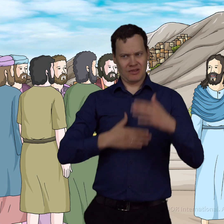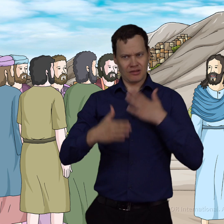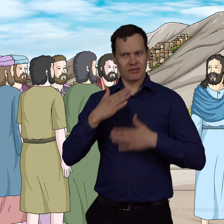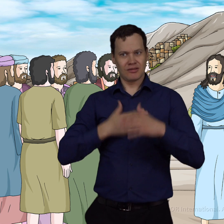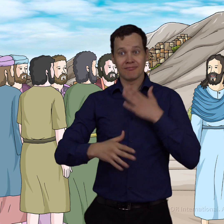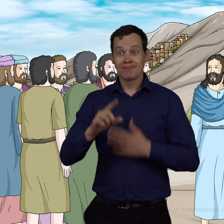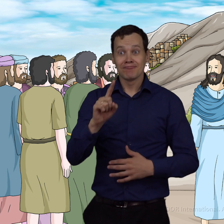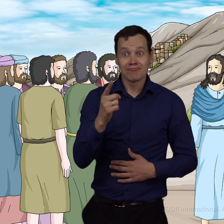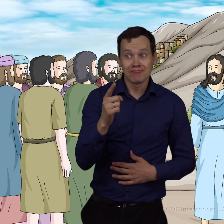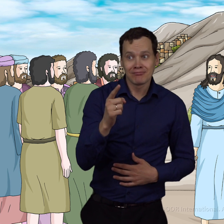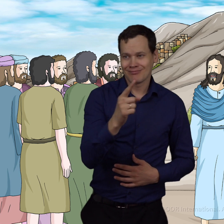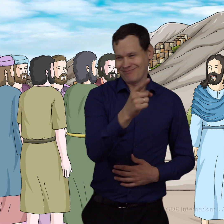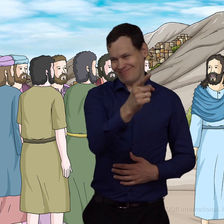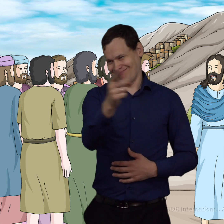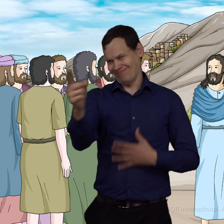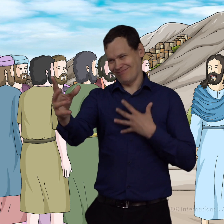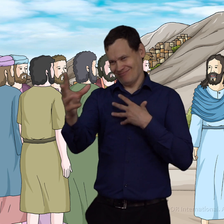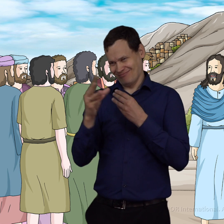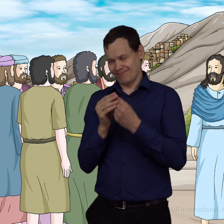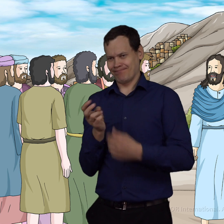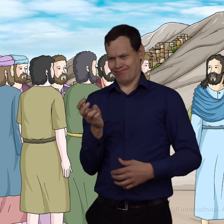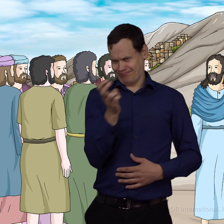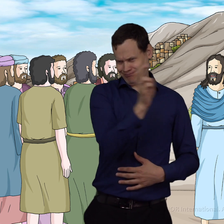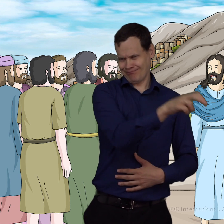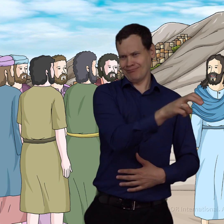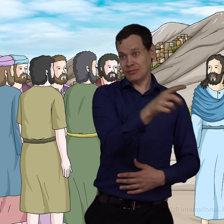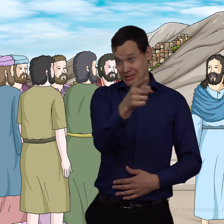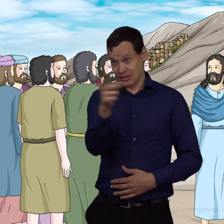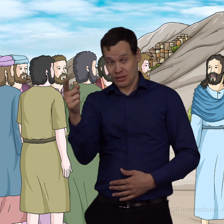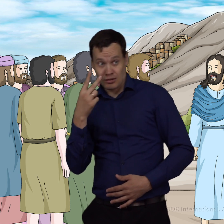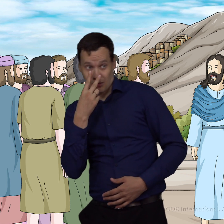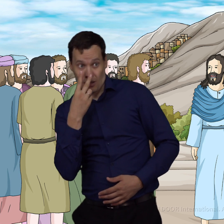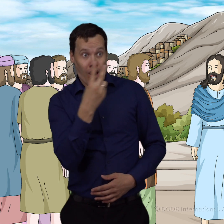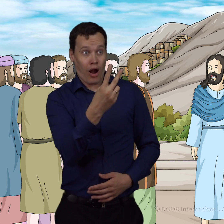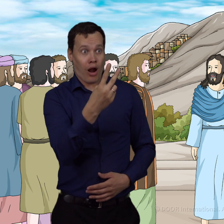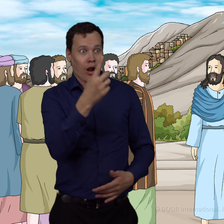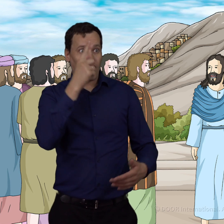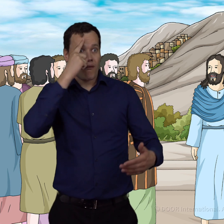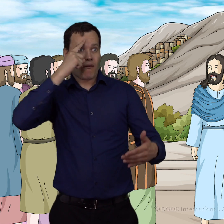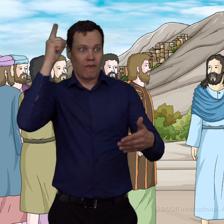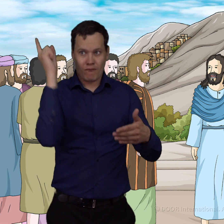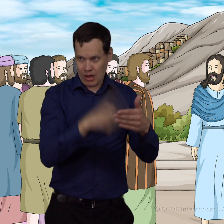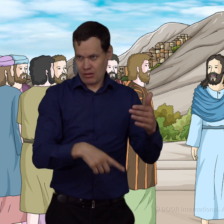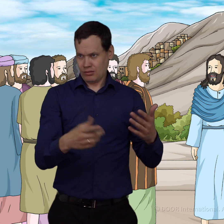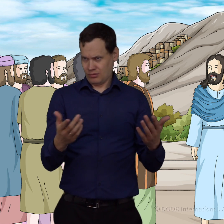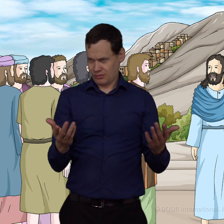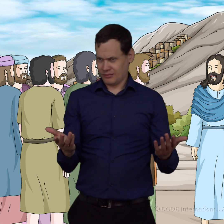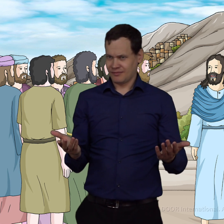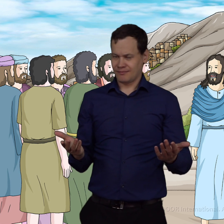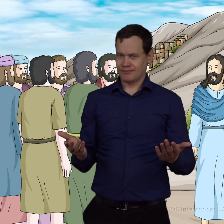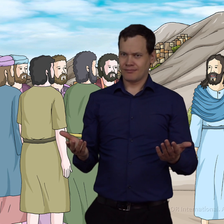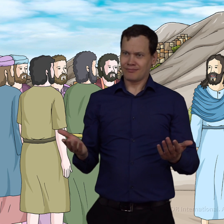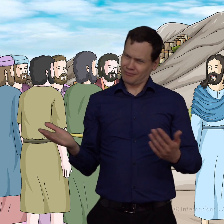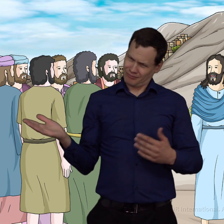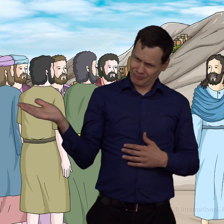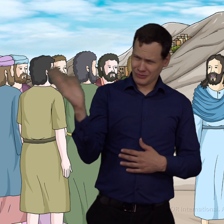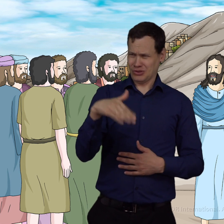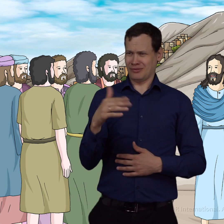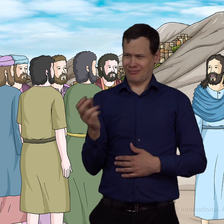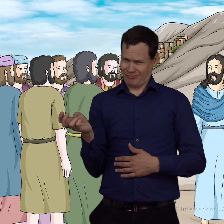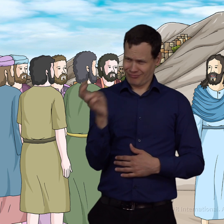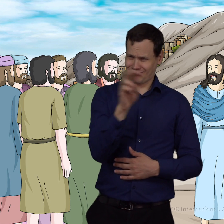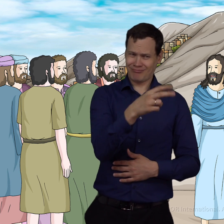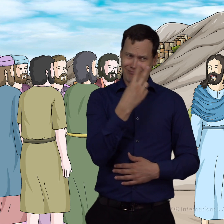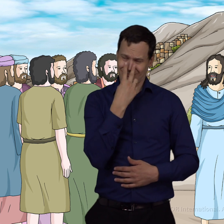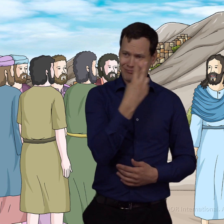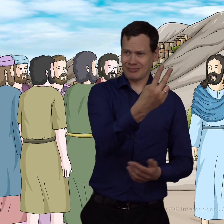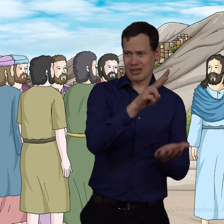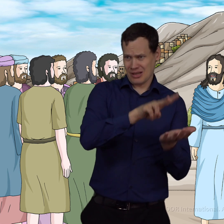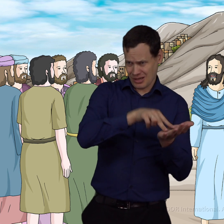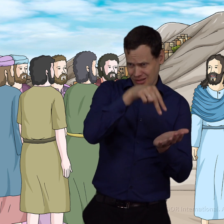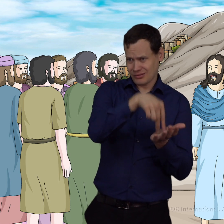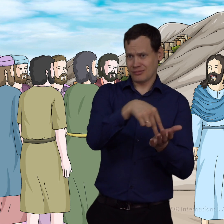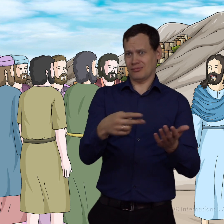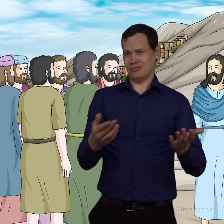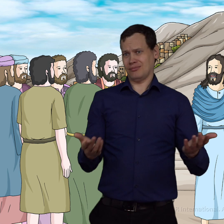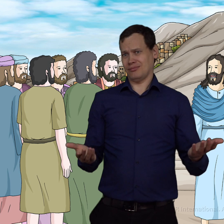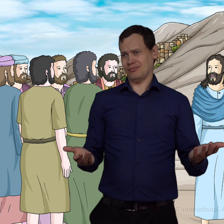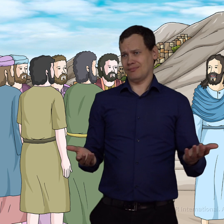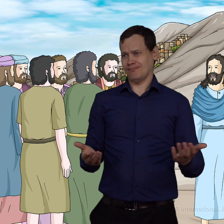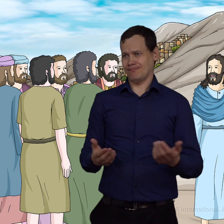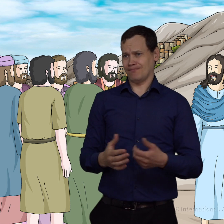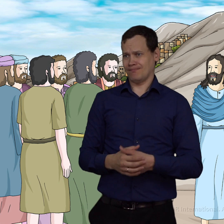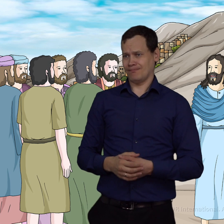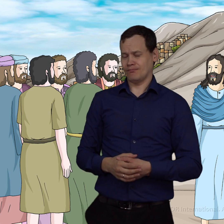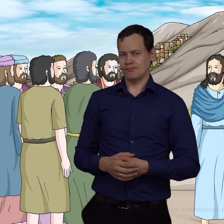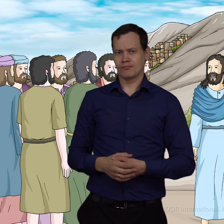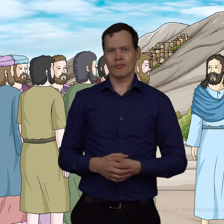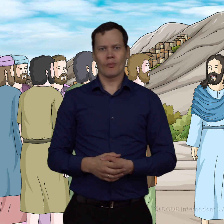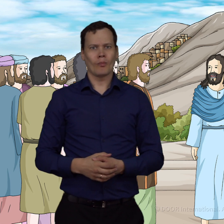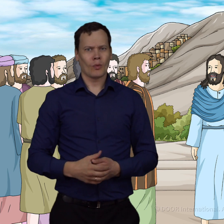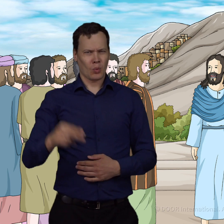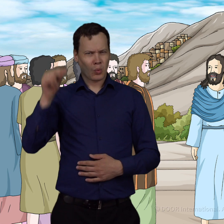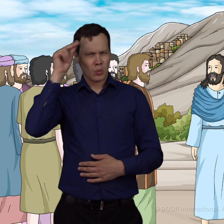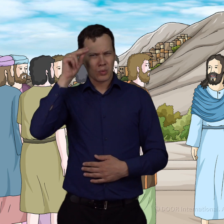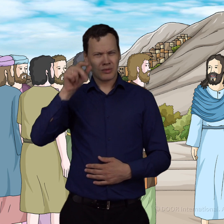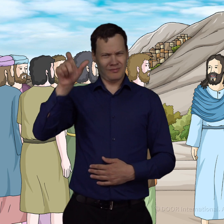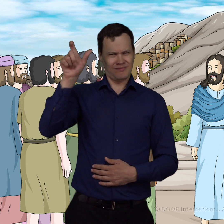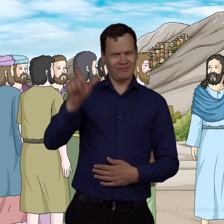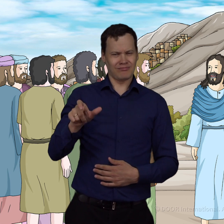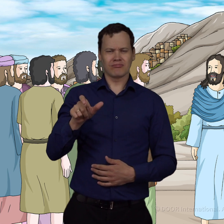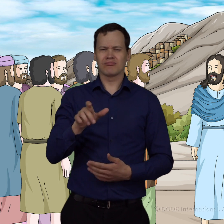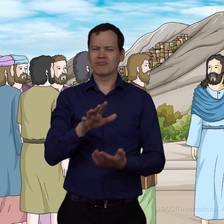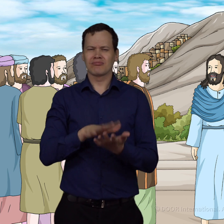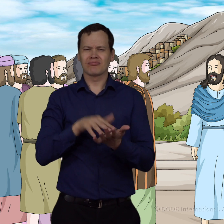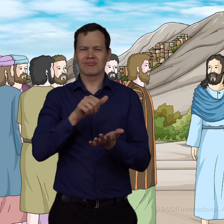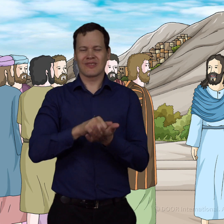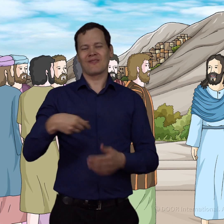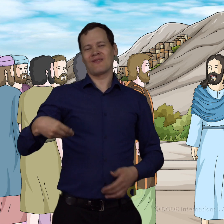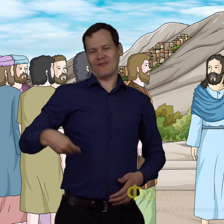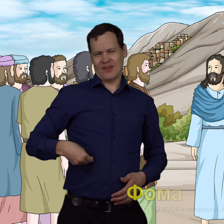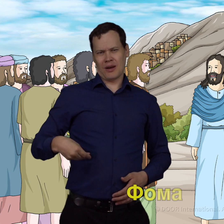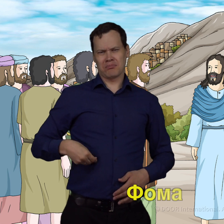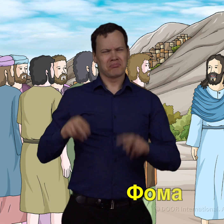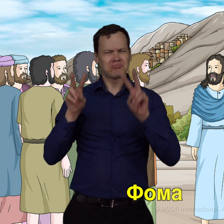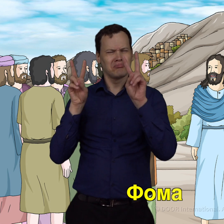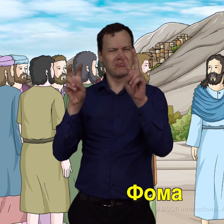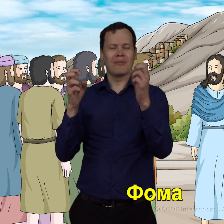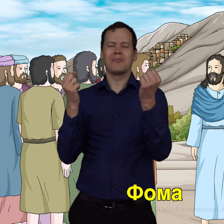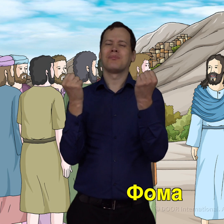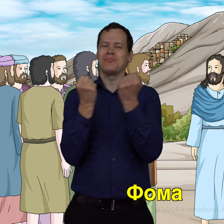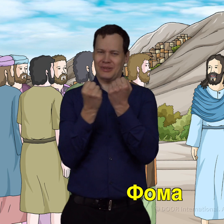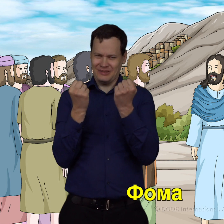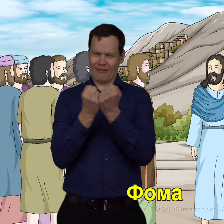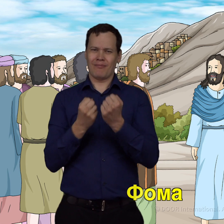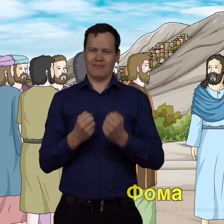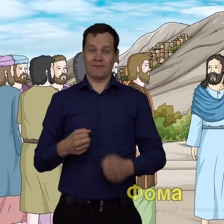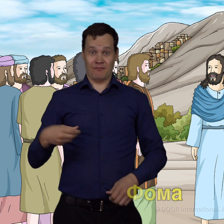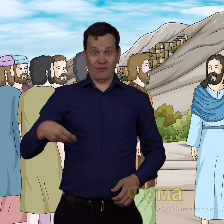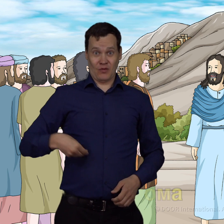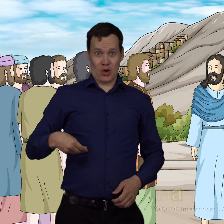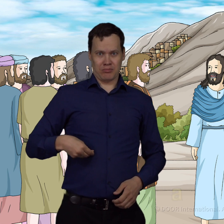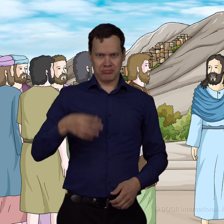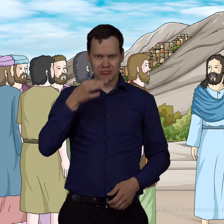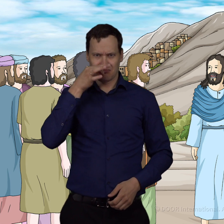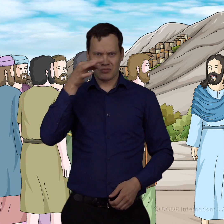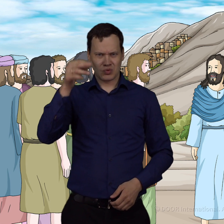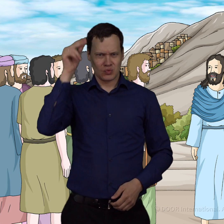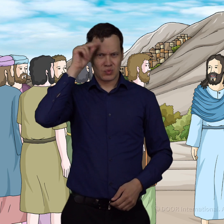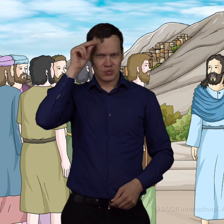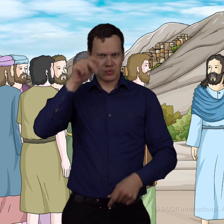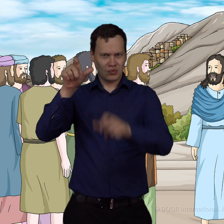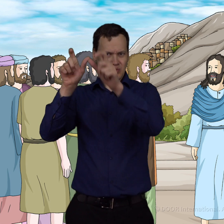So Jesus told them plainly, “Lazarus is dead, and for your sake I am glad I was not there, so that you may believe. But let us go to him.”